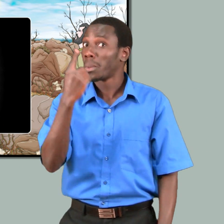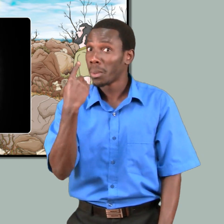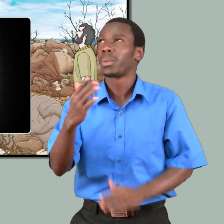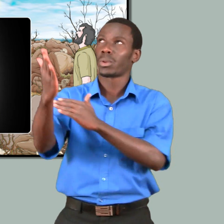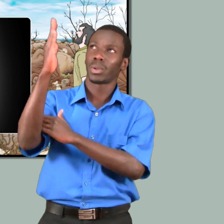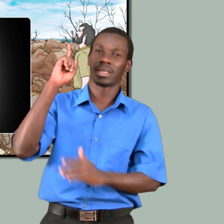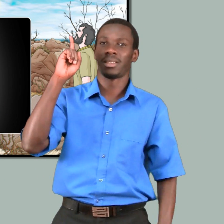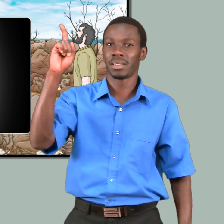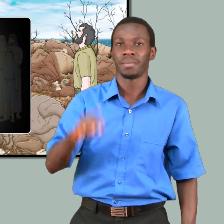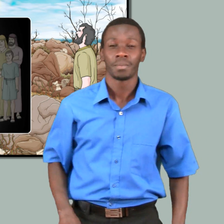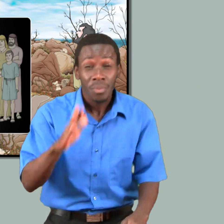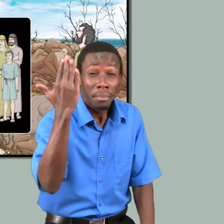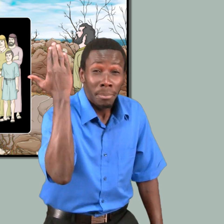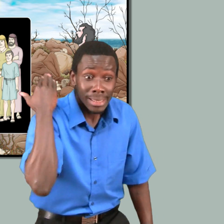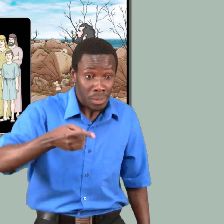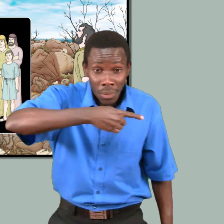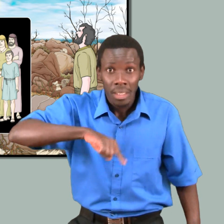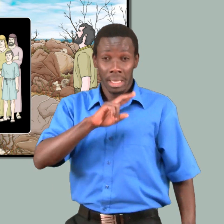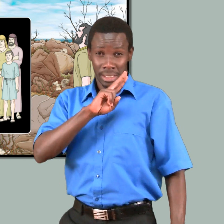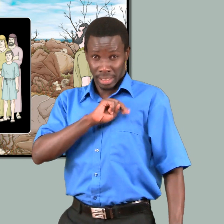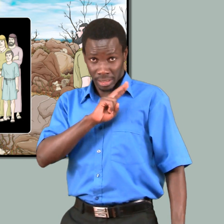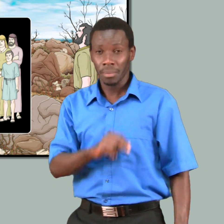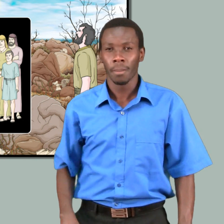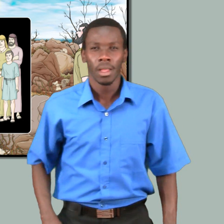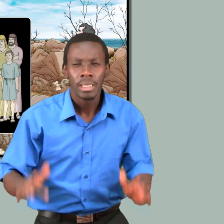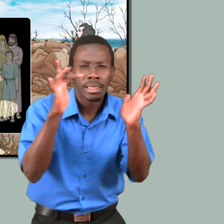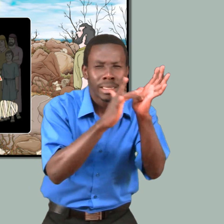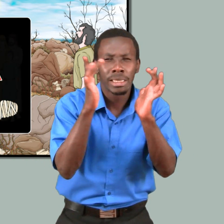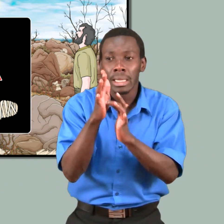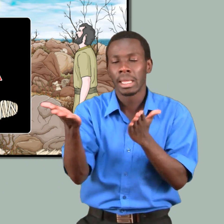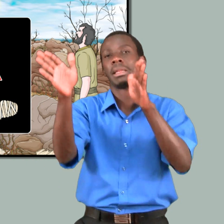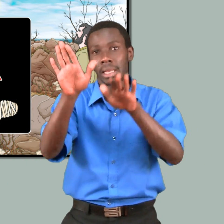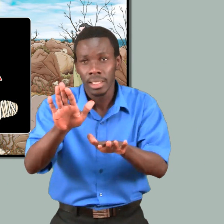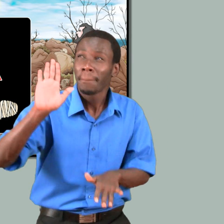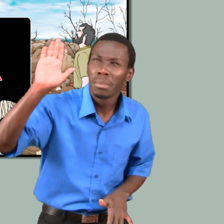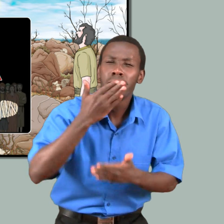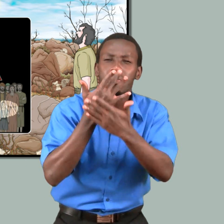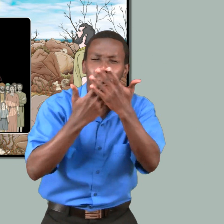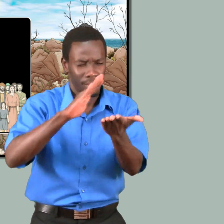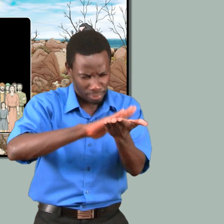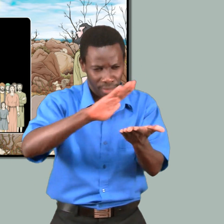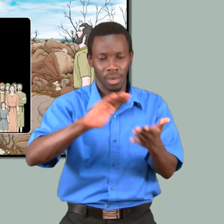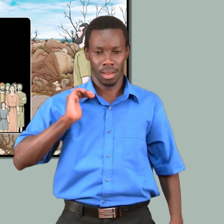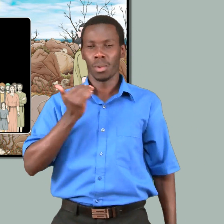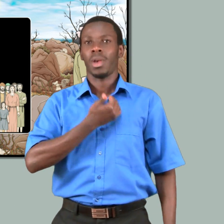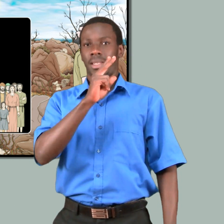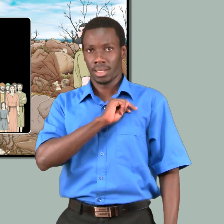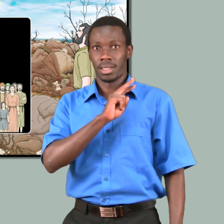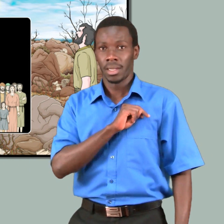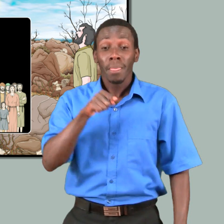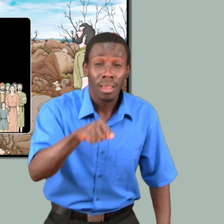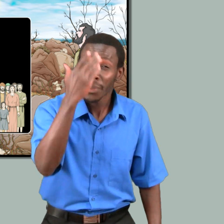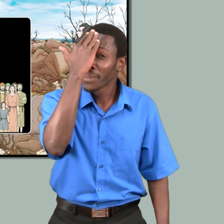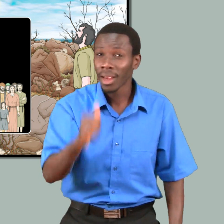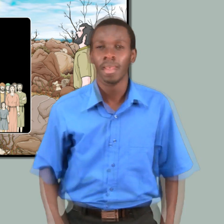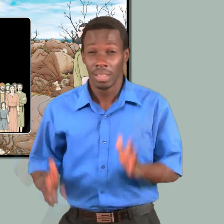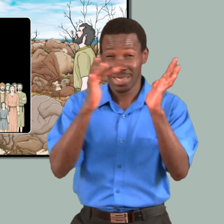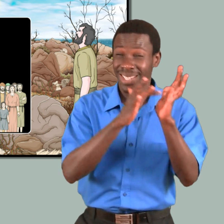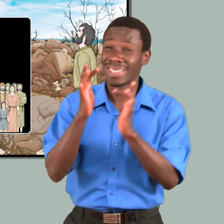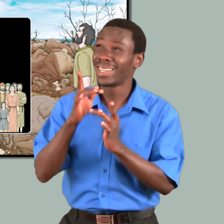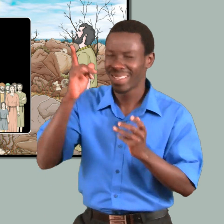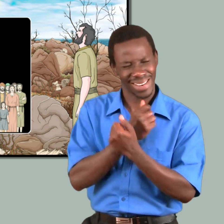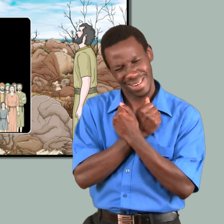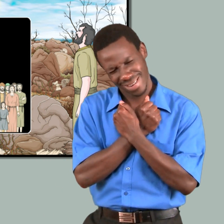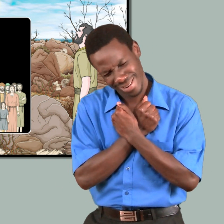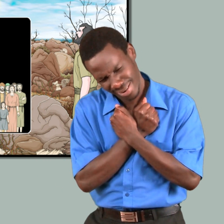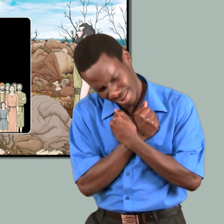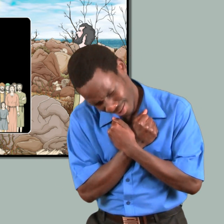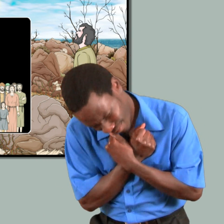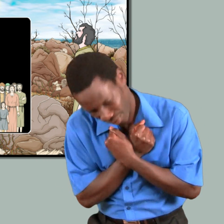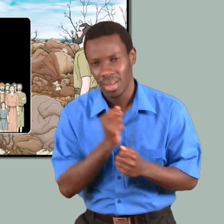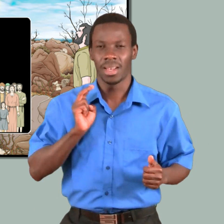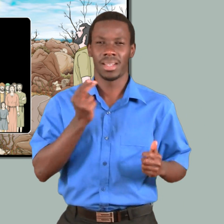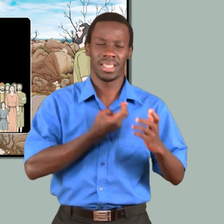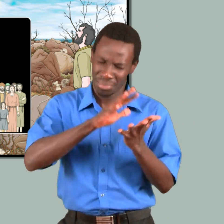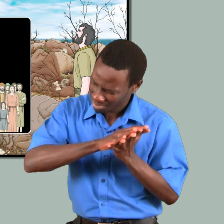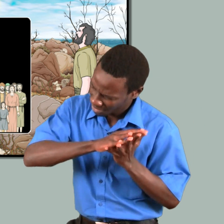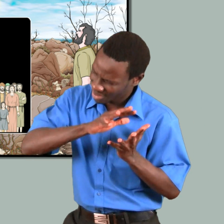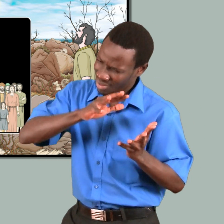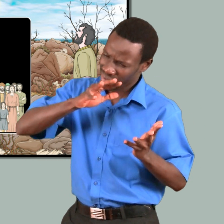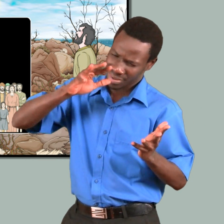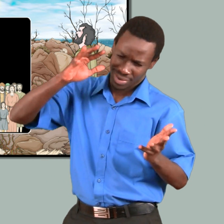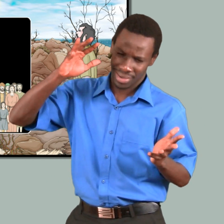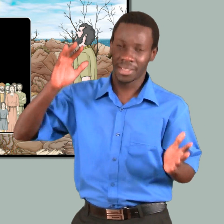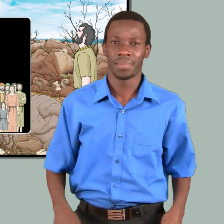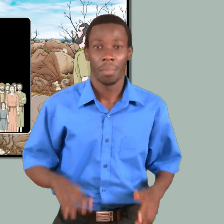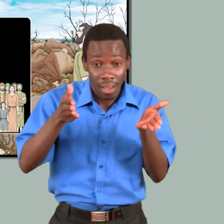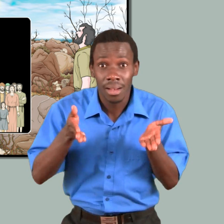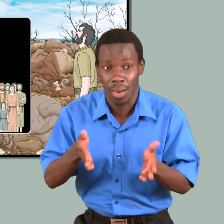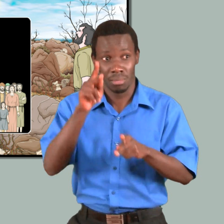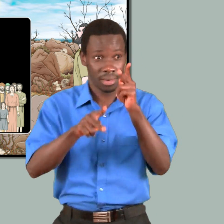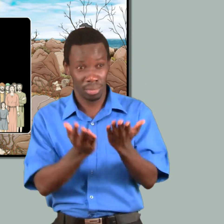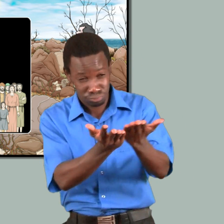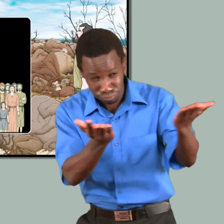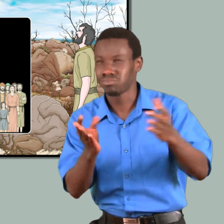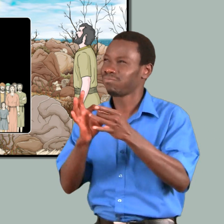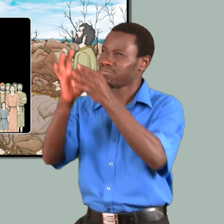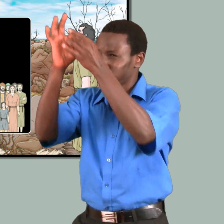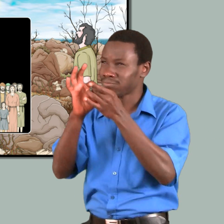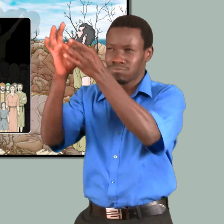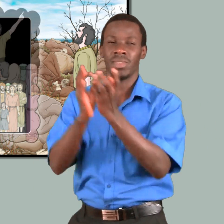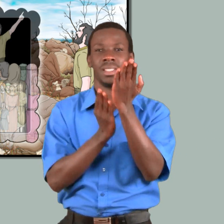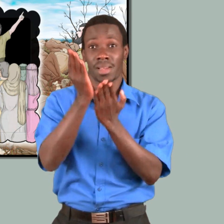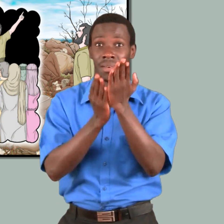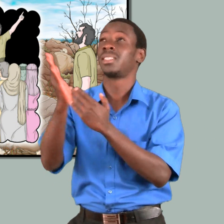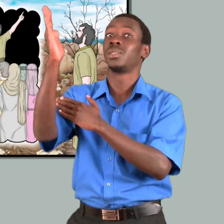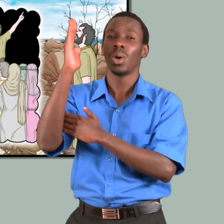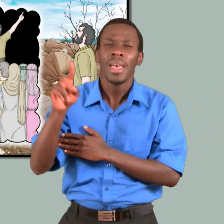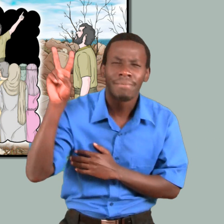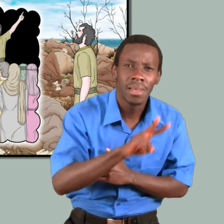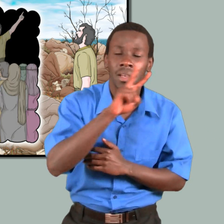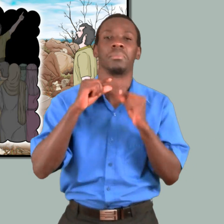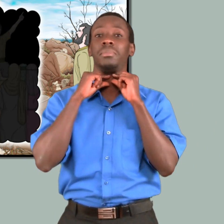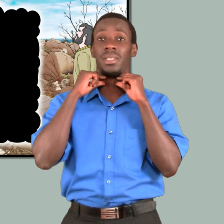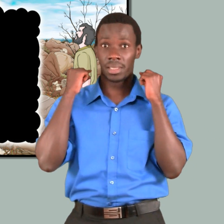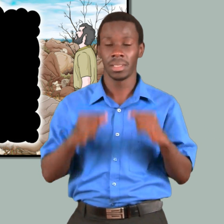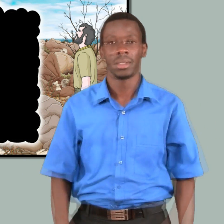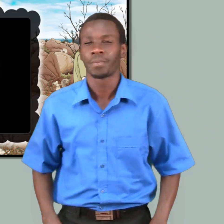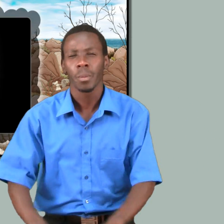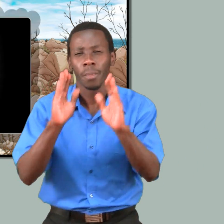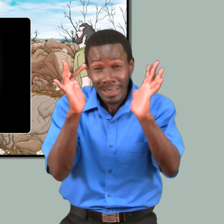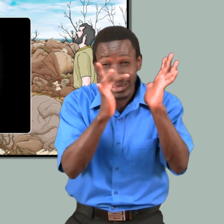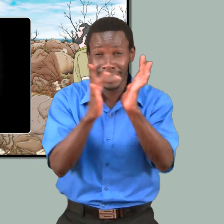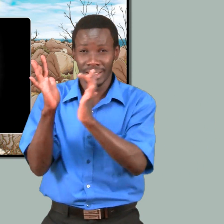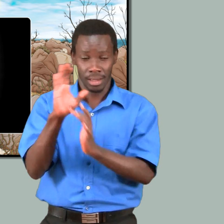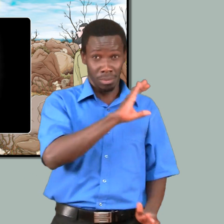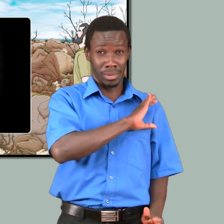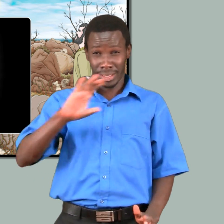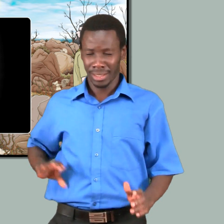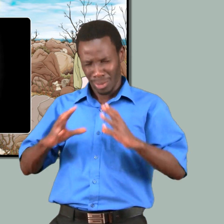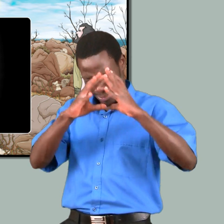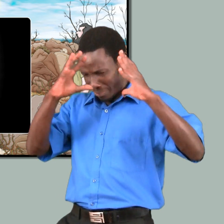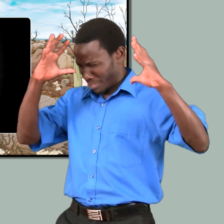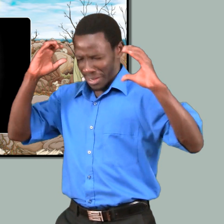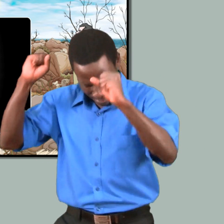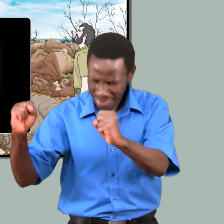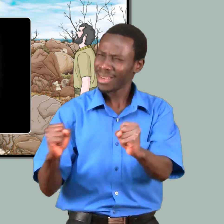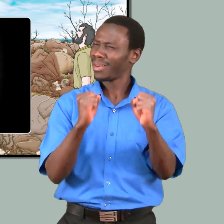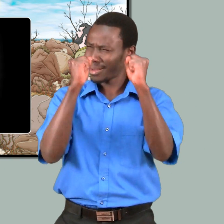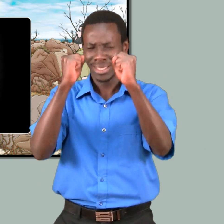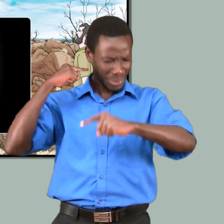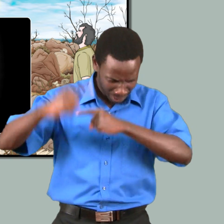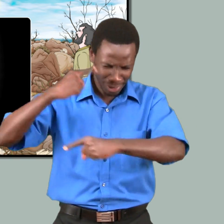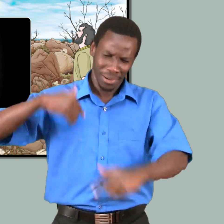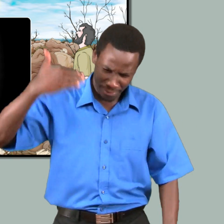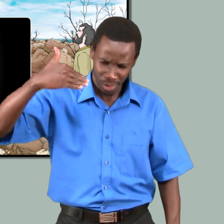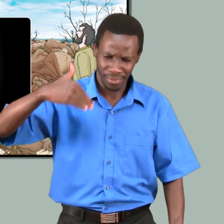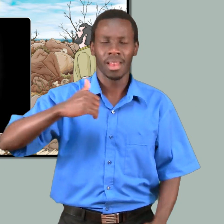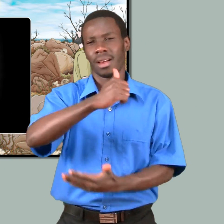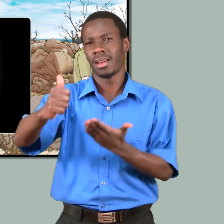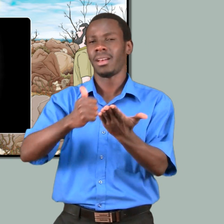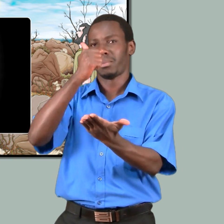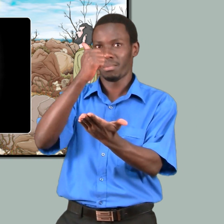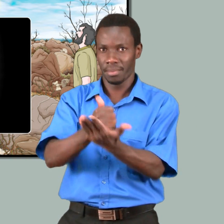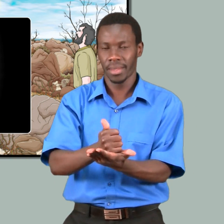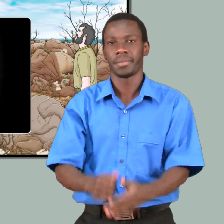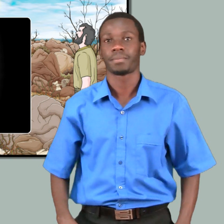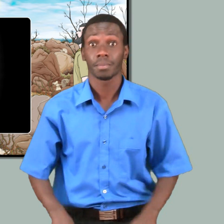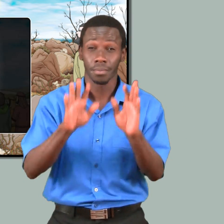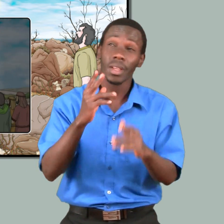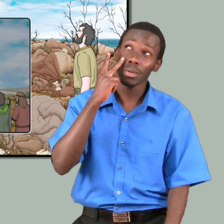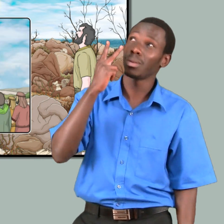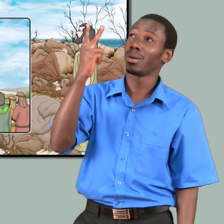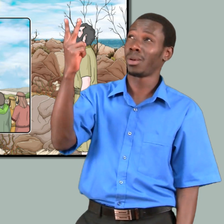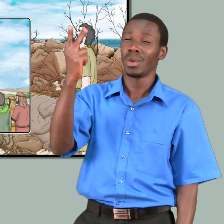To Him who loves us and has released us from our sins by His blood, who has made us to be a kingdom, priests to His God and Father—to Him be the glory and power forever and ever!